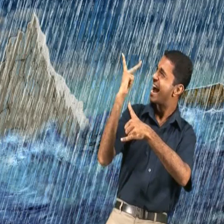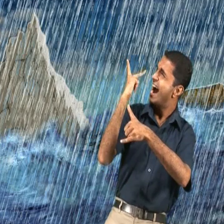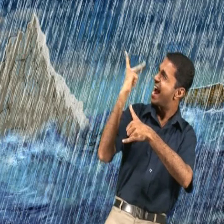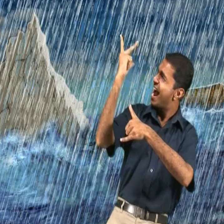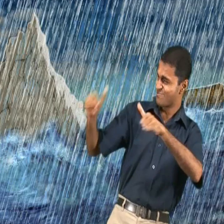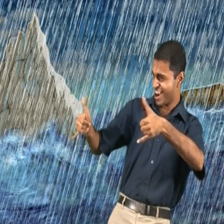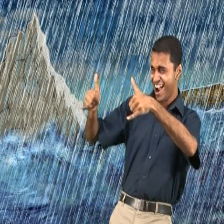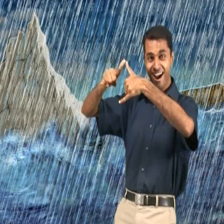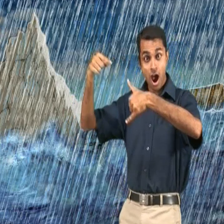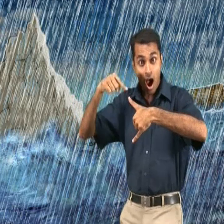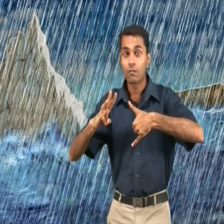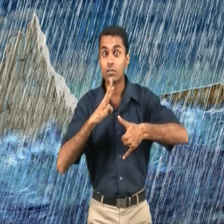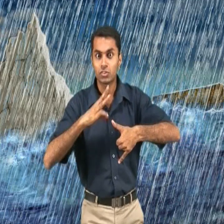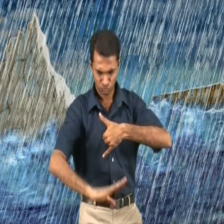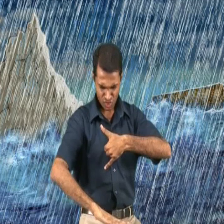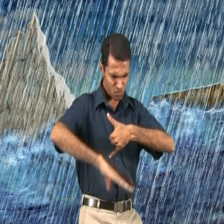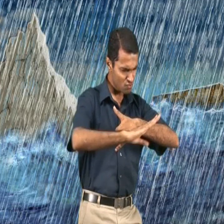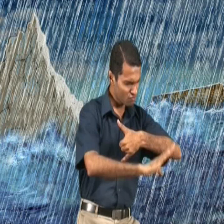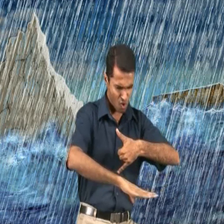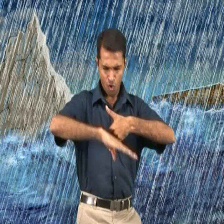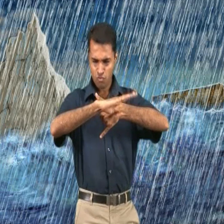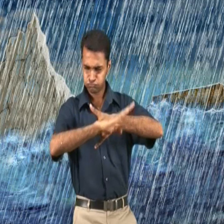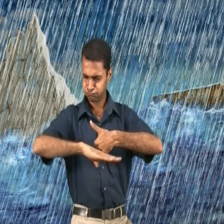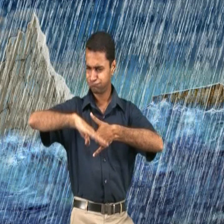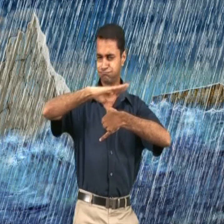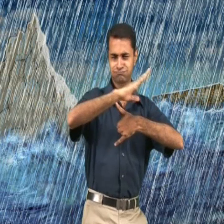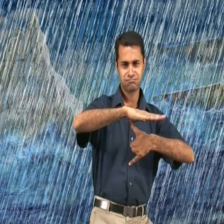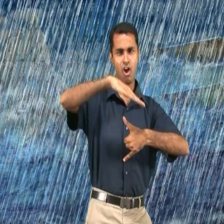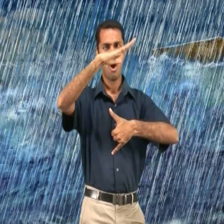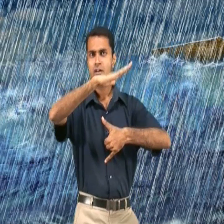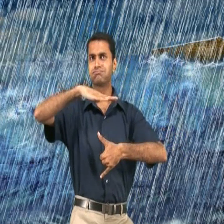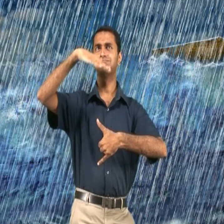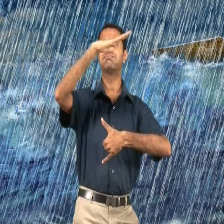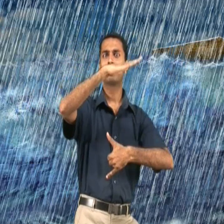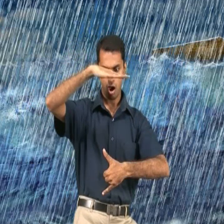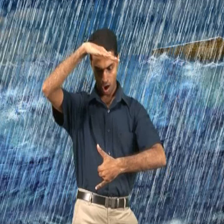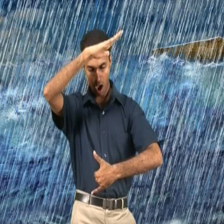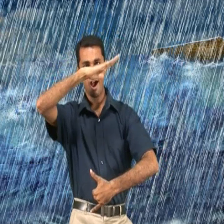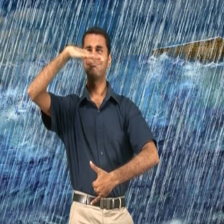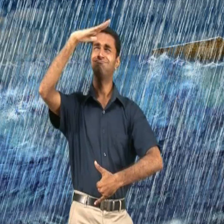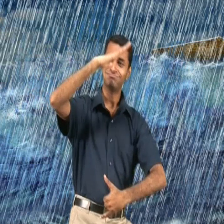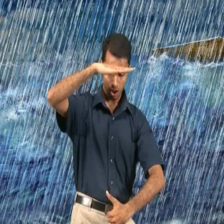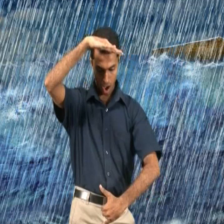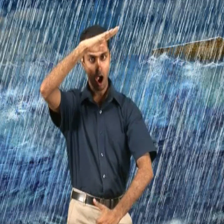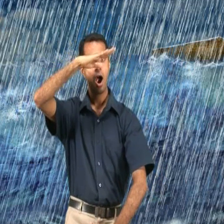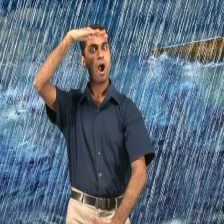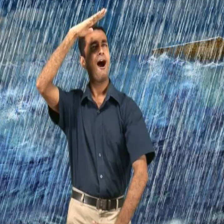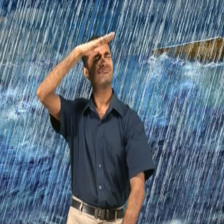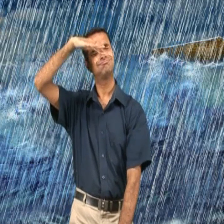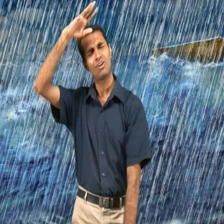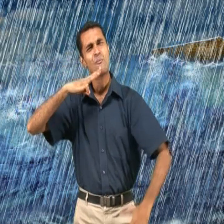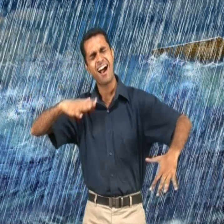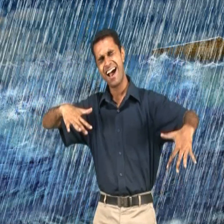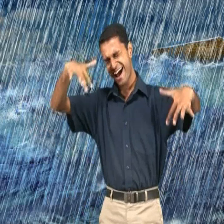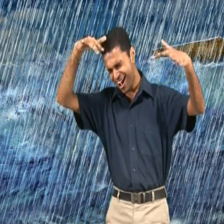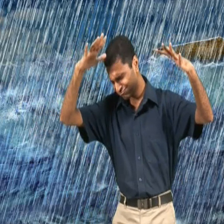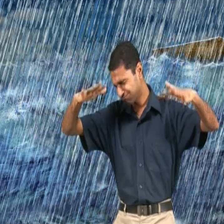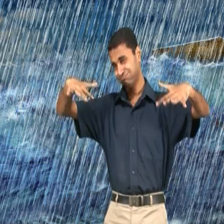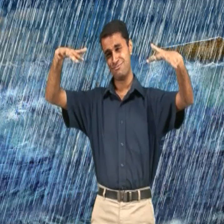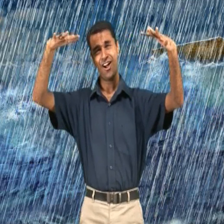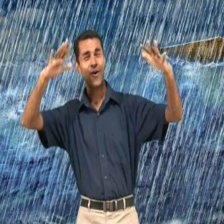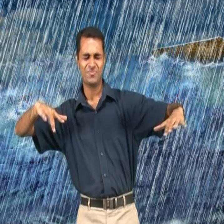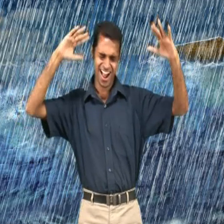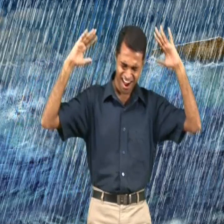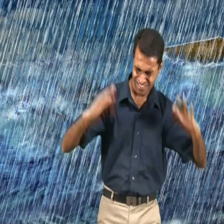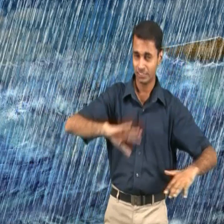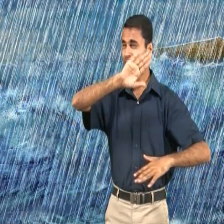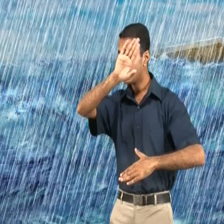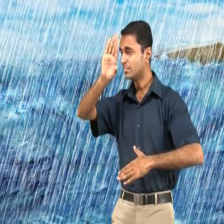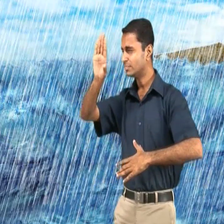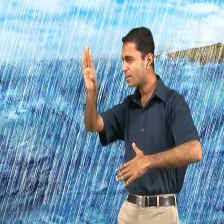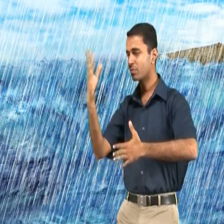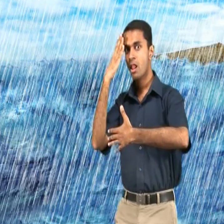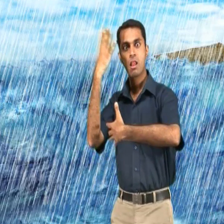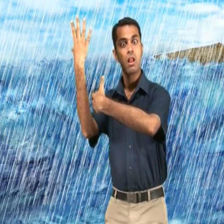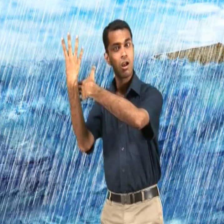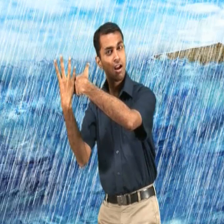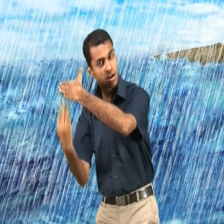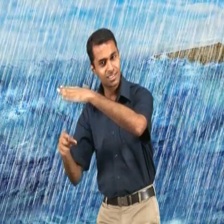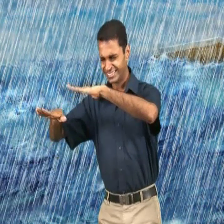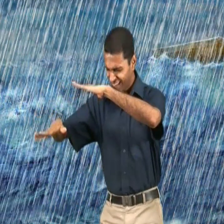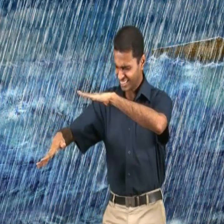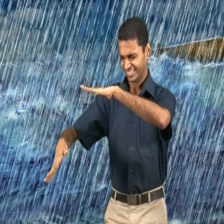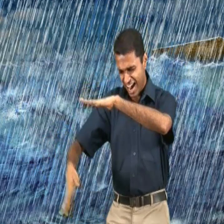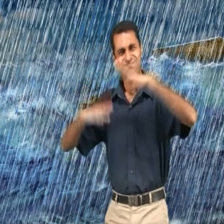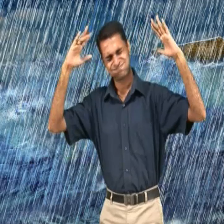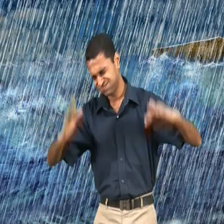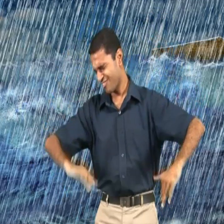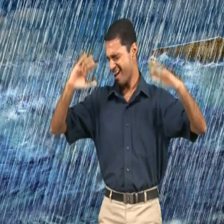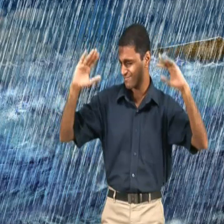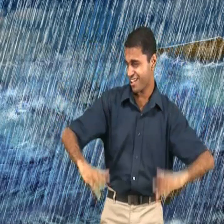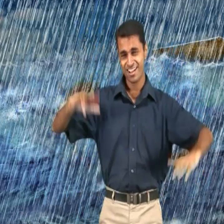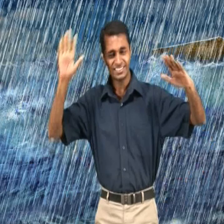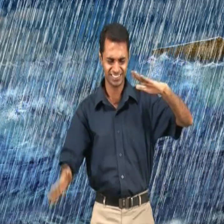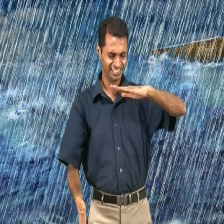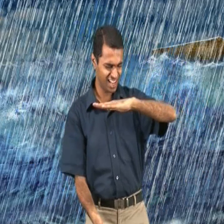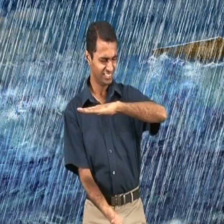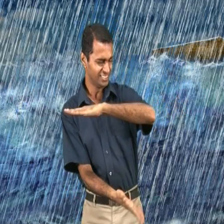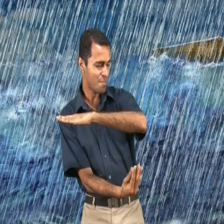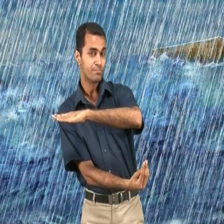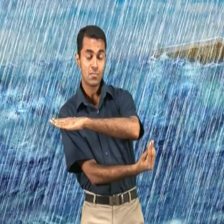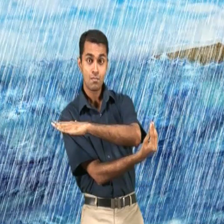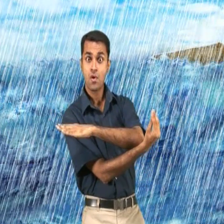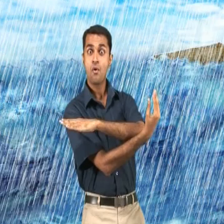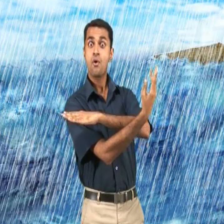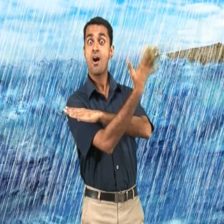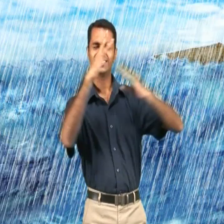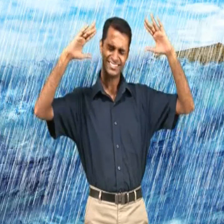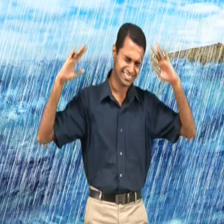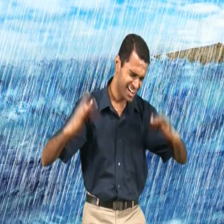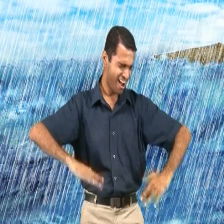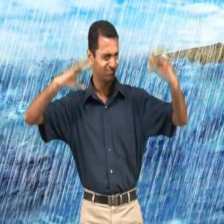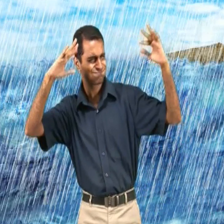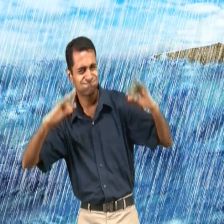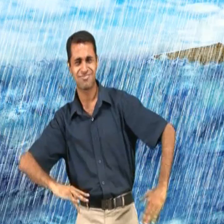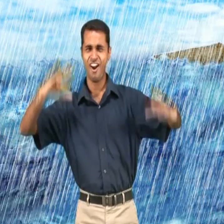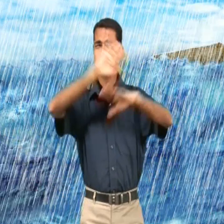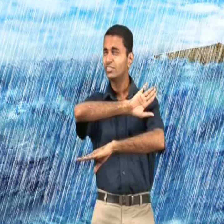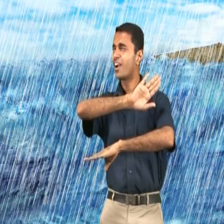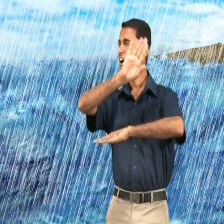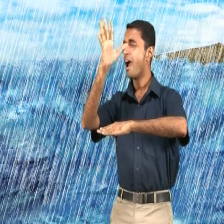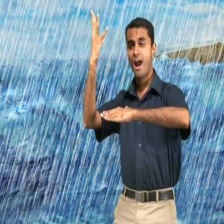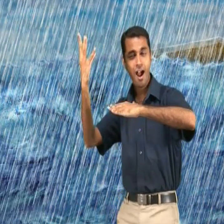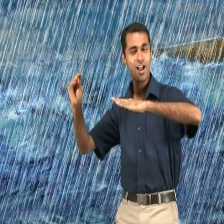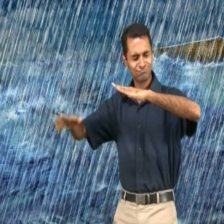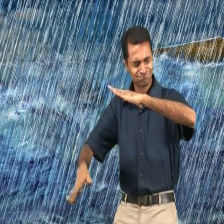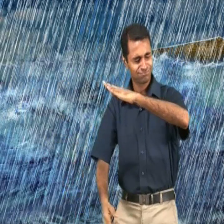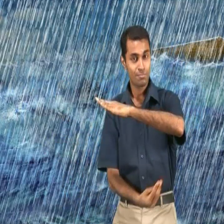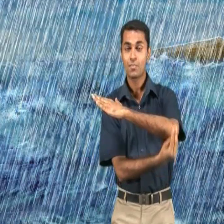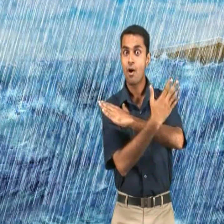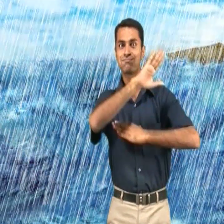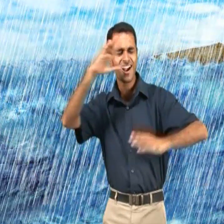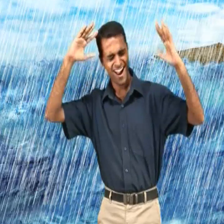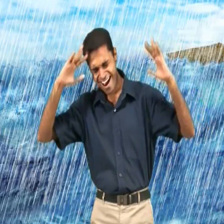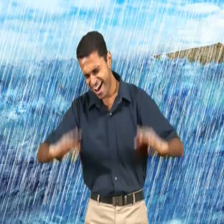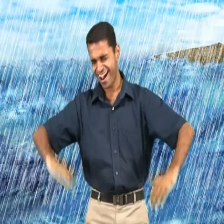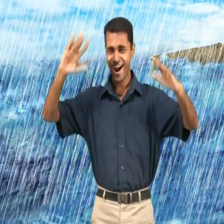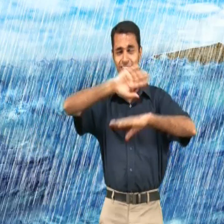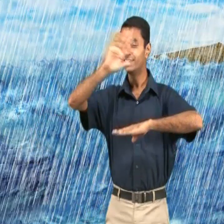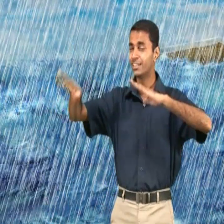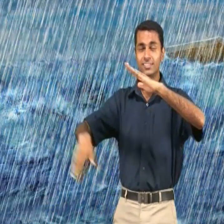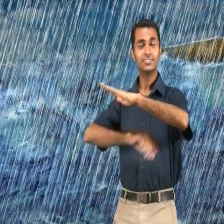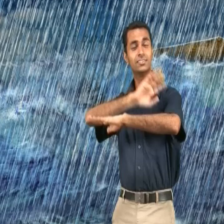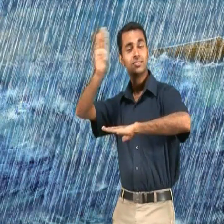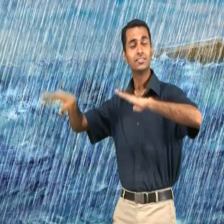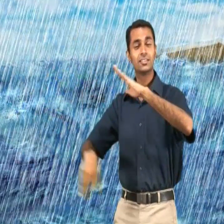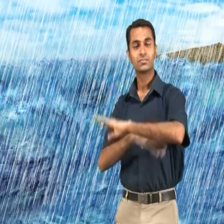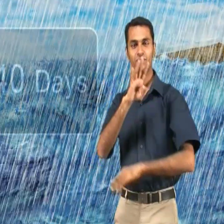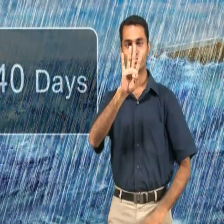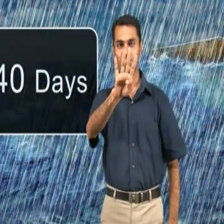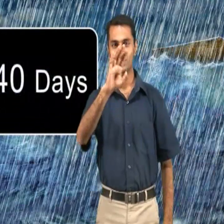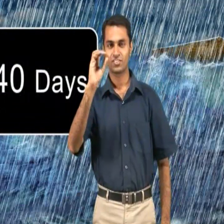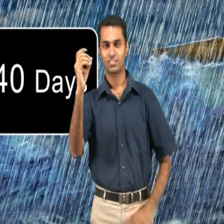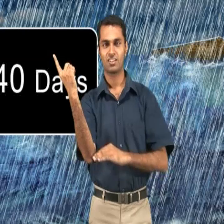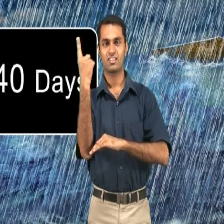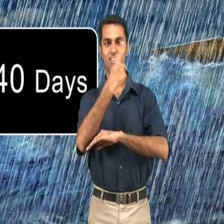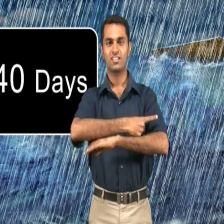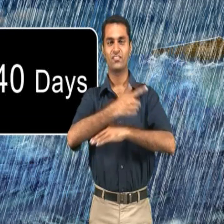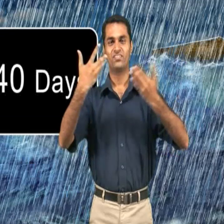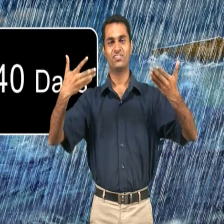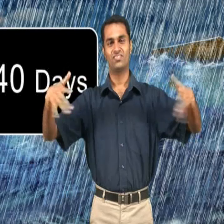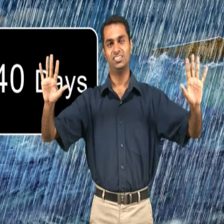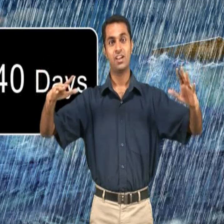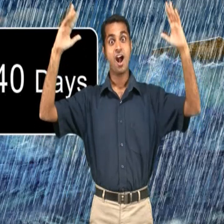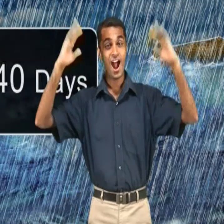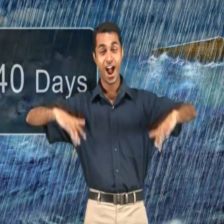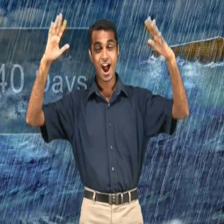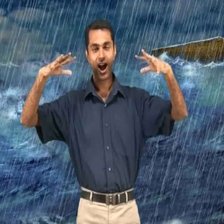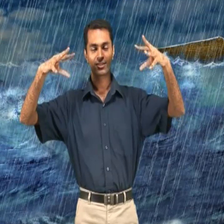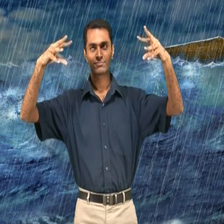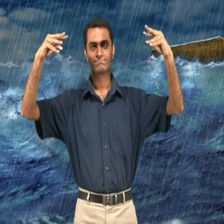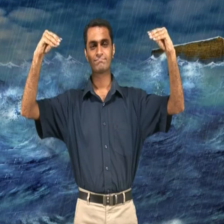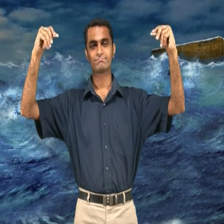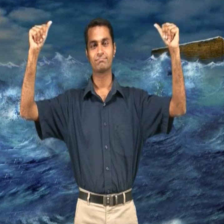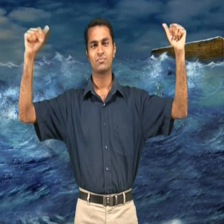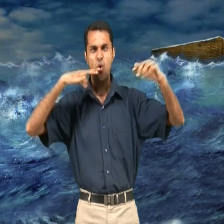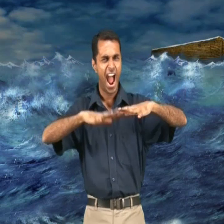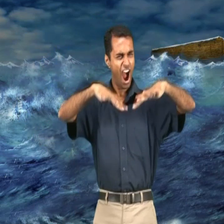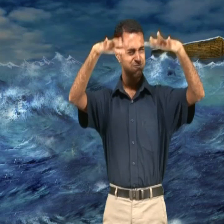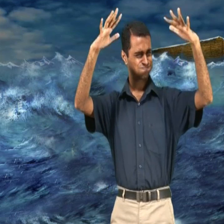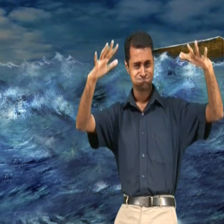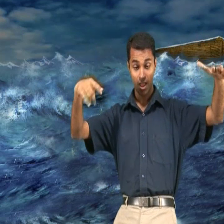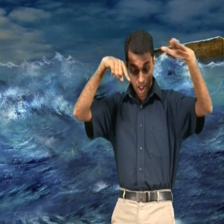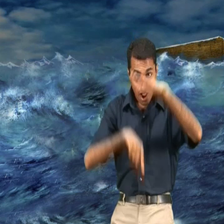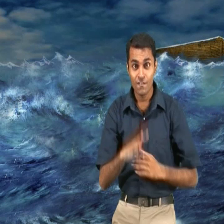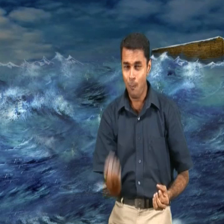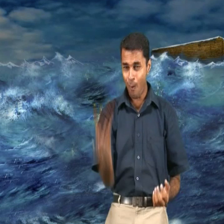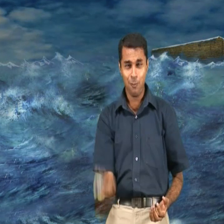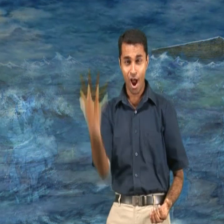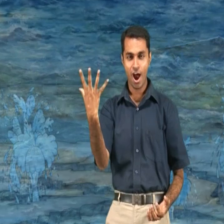Then the LORD shut him in. For forty days the flood kept coming on the earth, and the waters rose and lifted the ark high above the earth. So the waters continued to surge and rise greatly on the earth, and the ark floated on the surface of the waters. Finally, the waters completely inundated the earth, so that all the high mountains under all the heavens were covered.